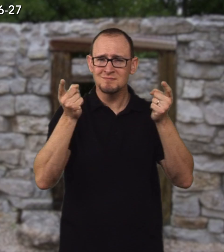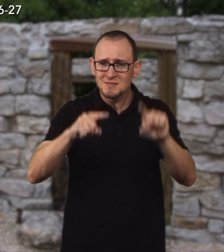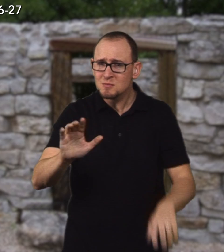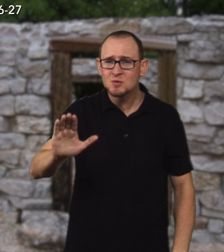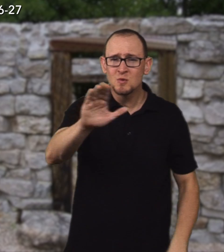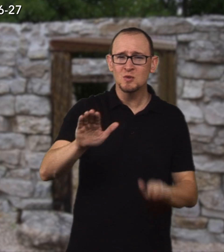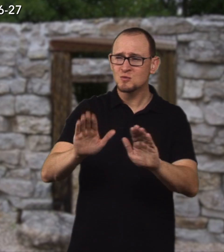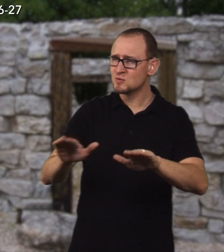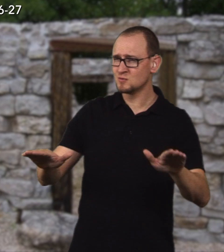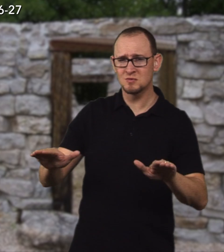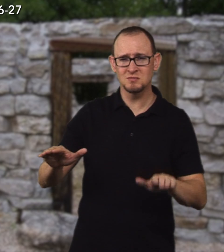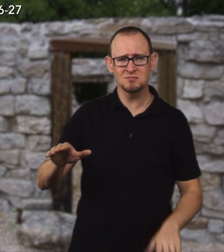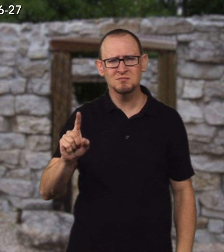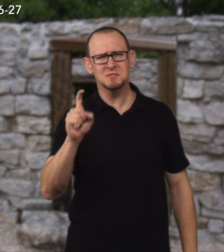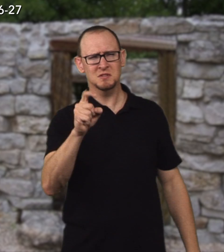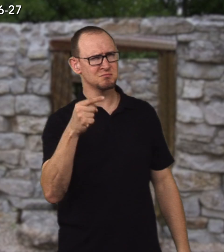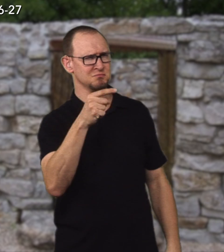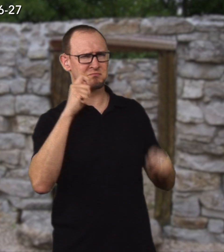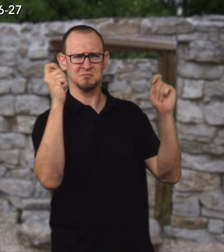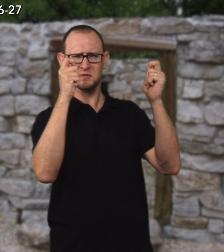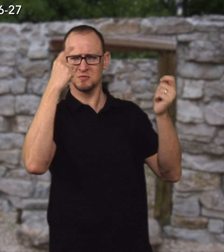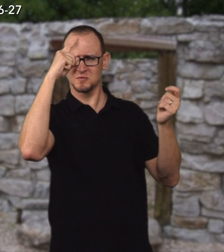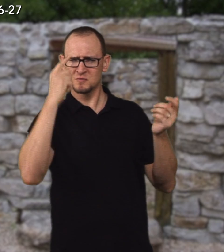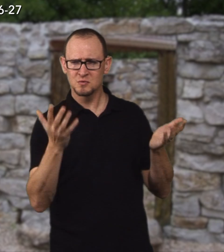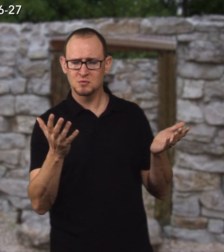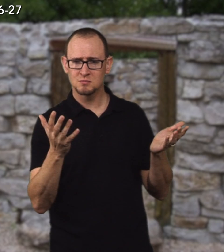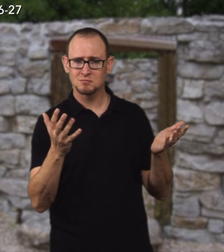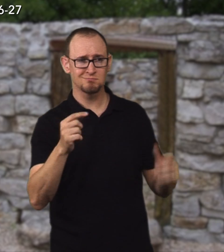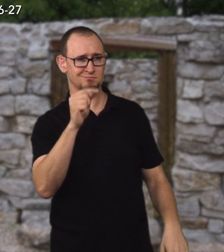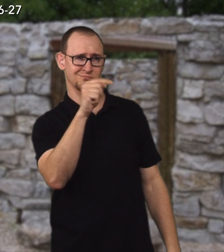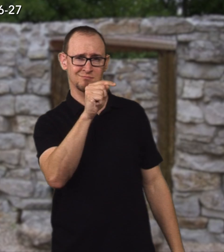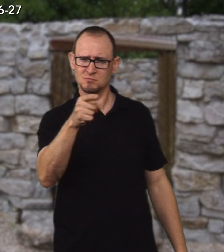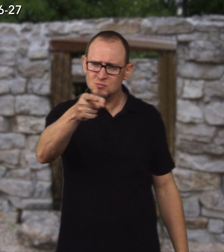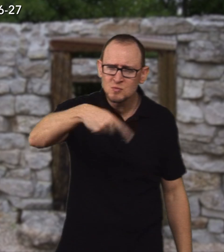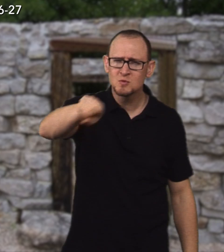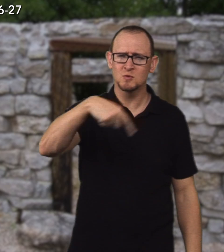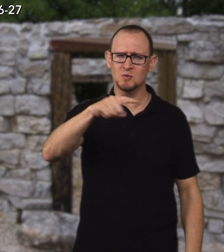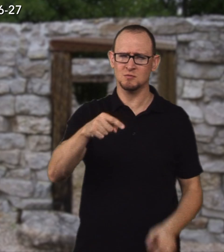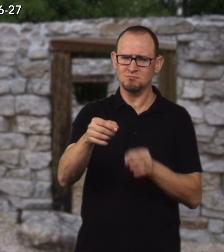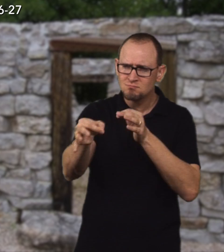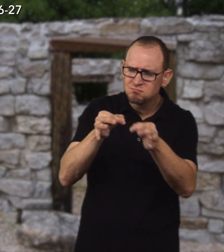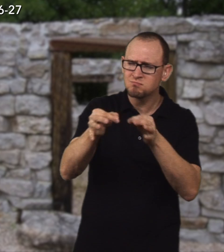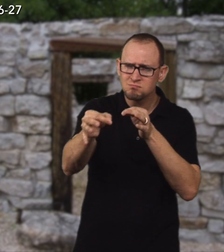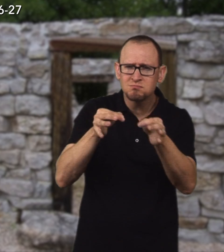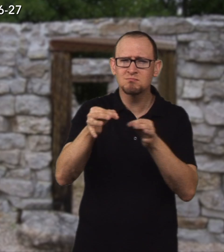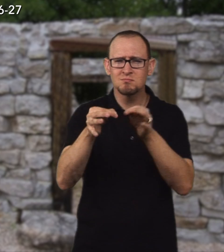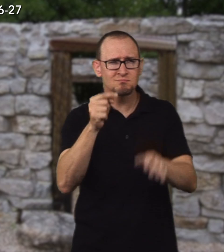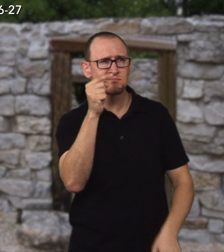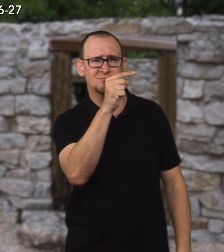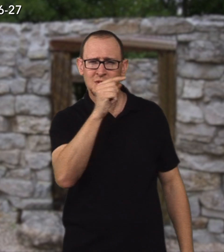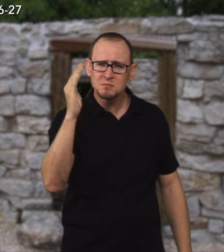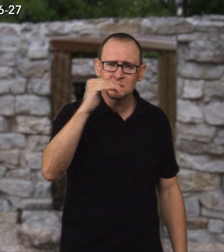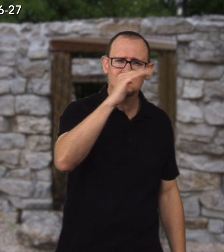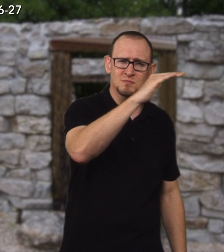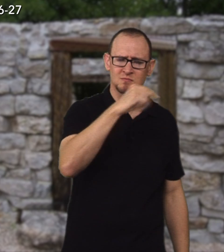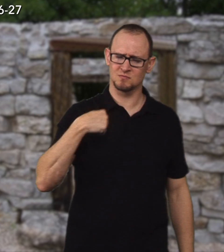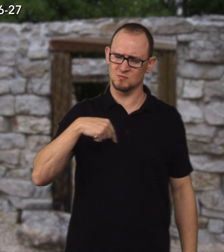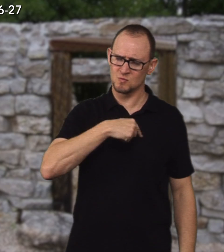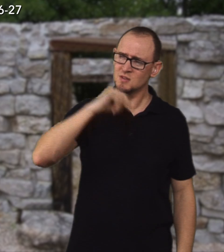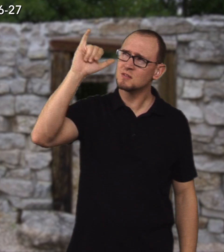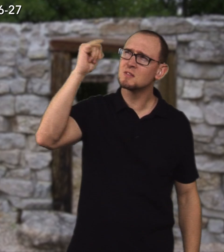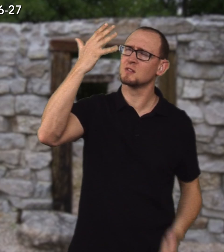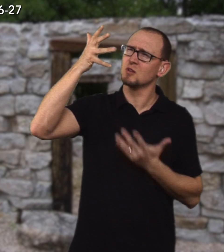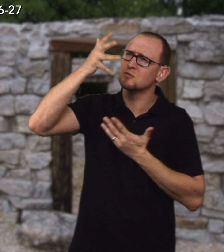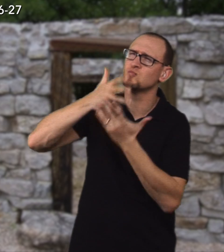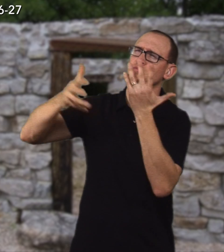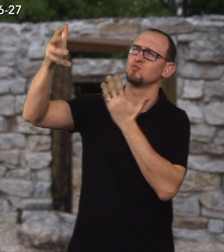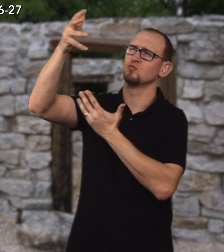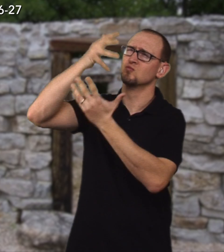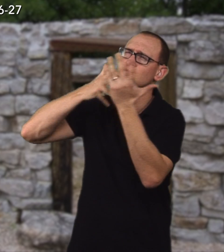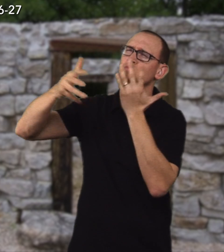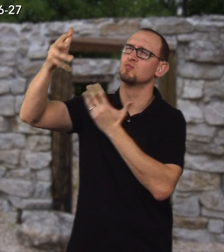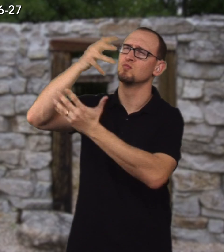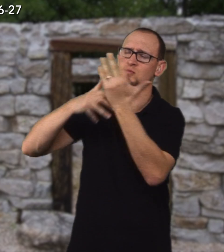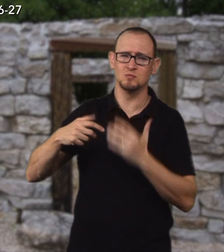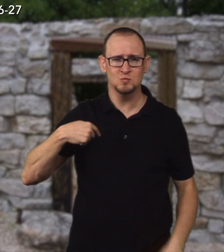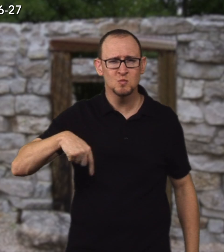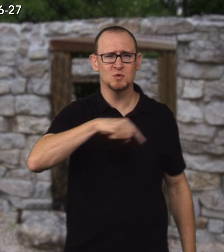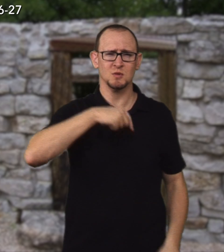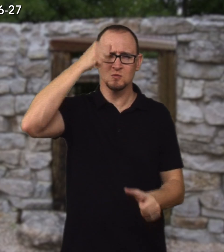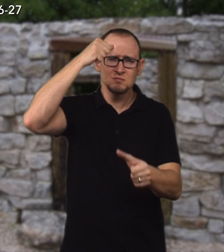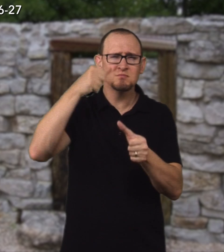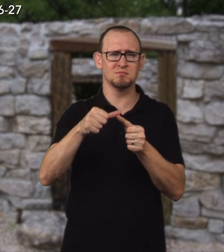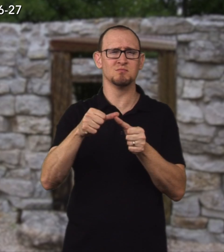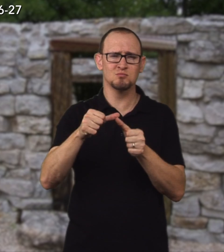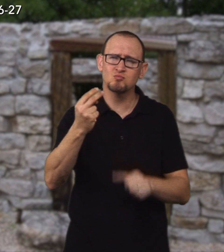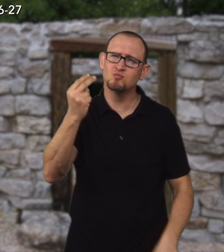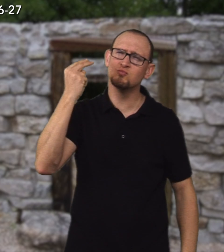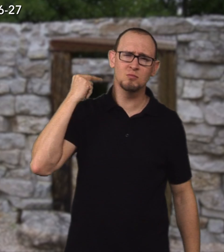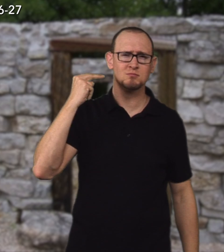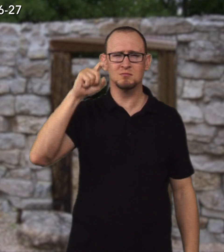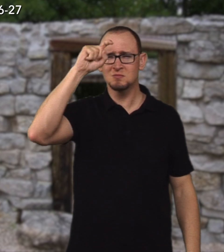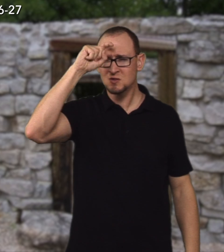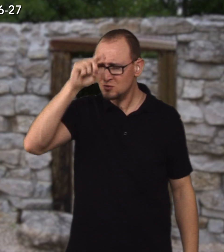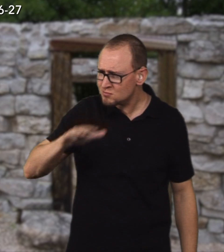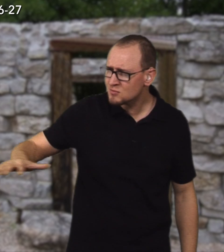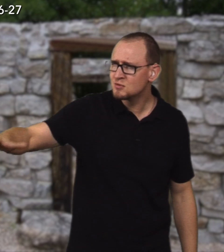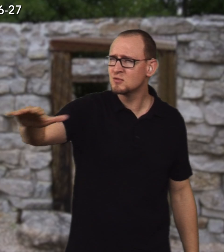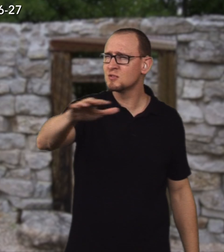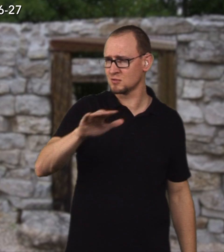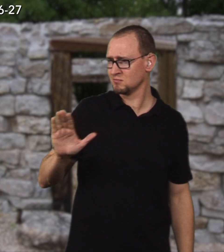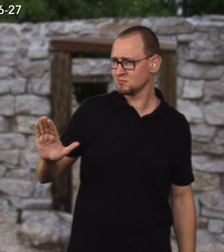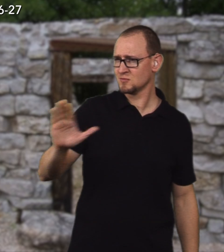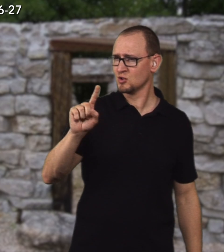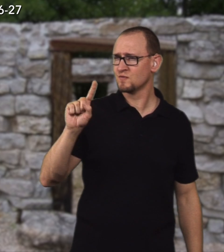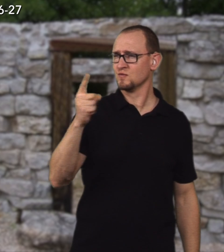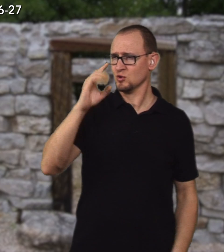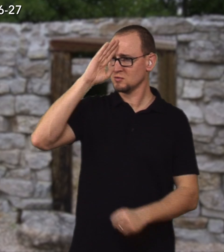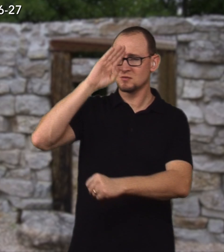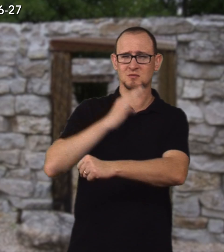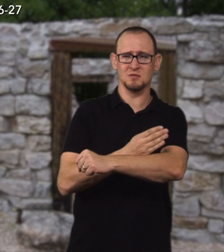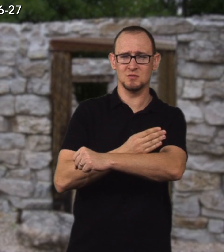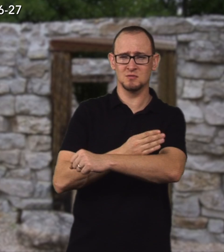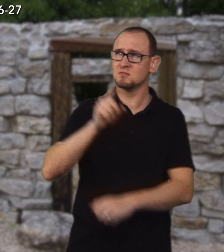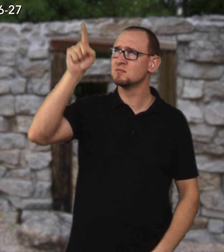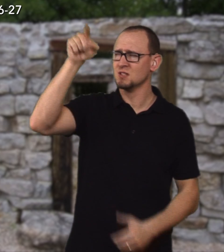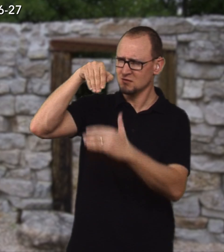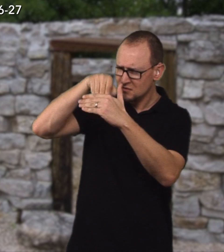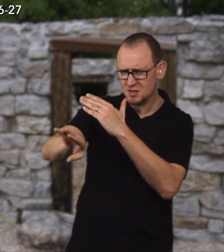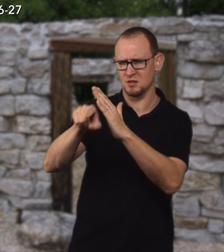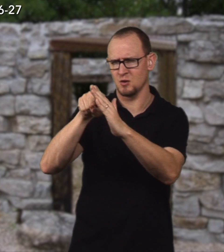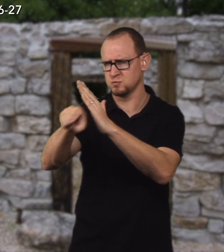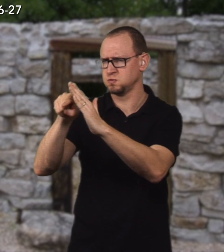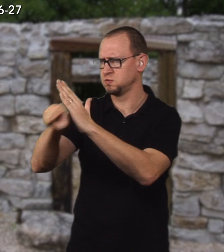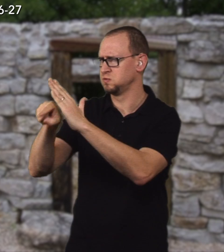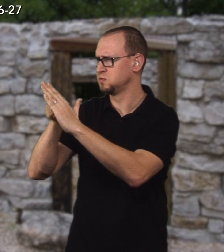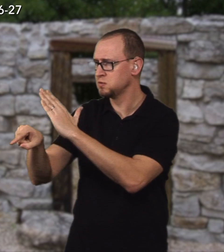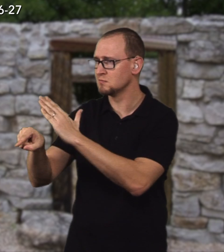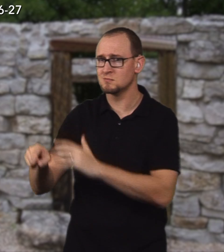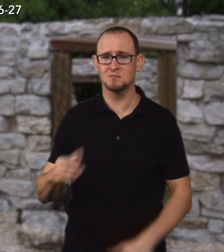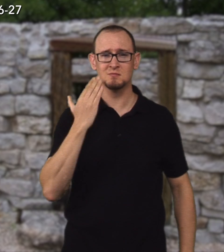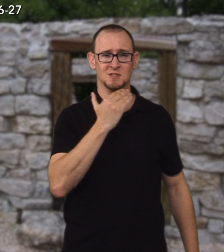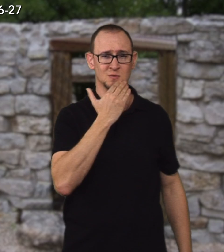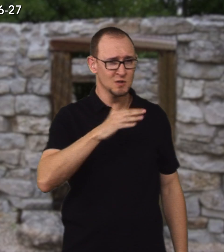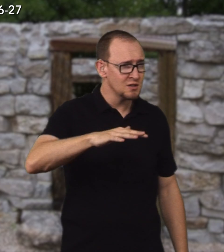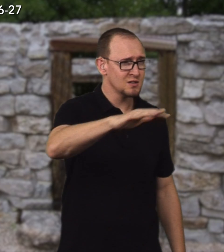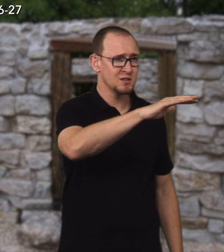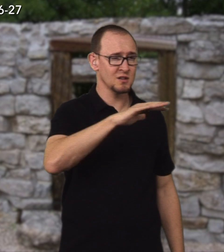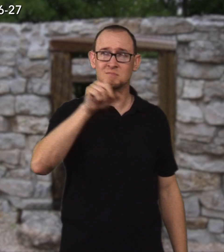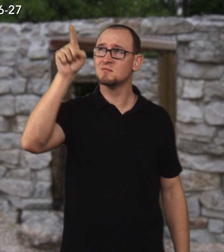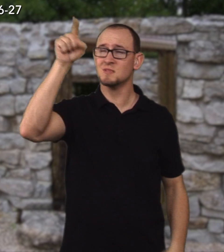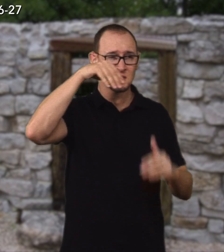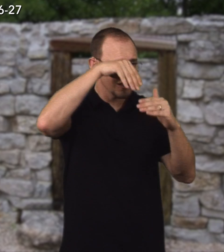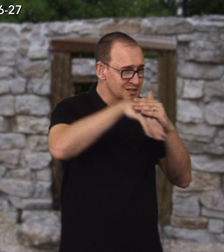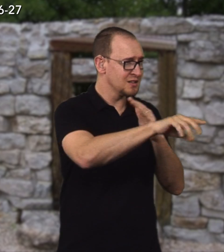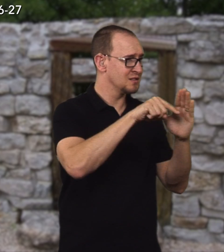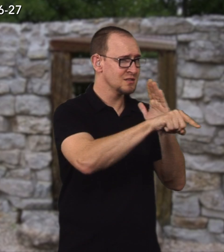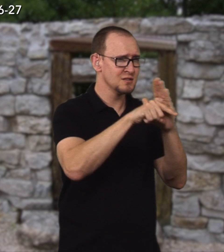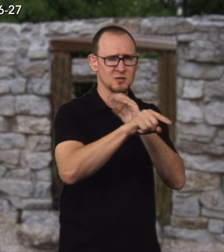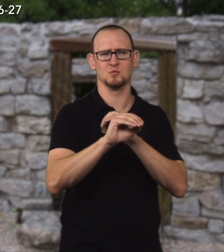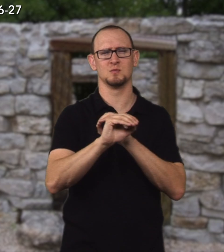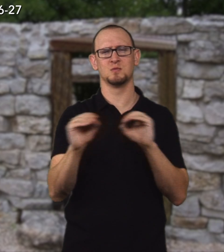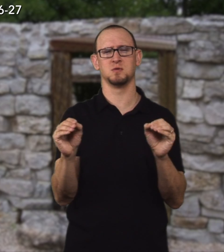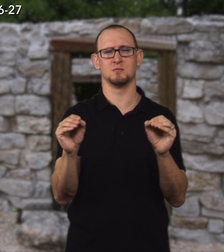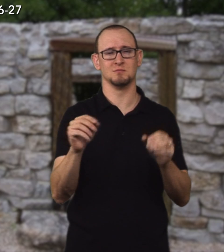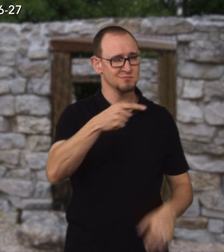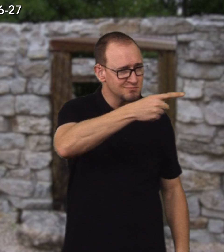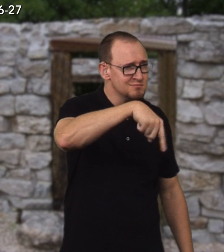And you are to keep this command as a permanent statute for you and your descendants. When your children ask you, ‘What does this service mean to you?’